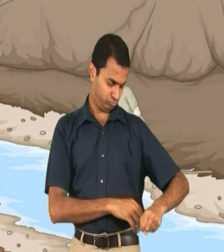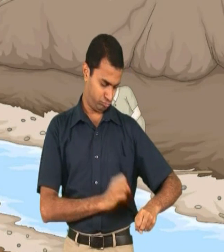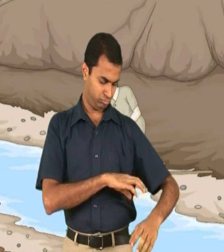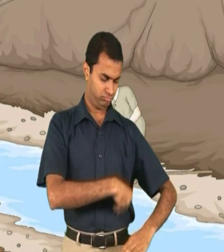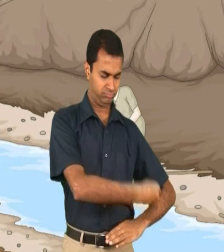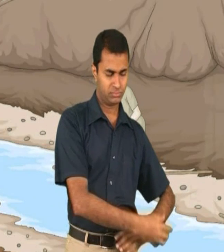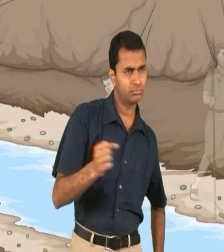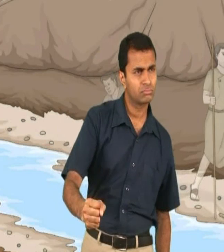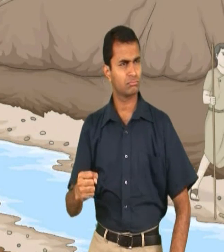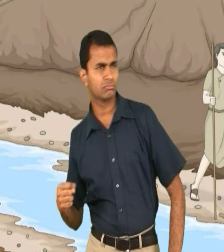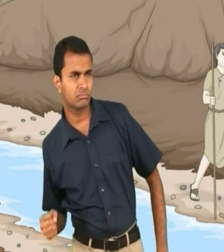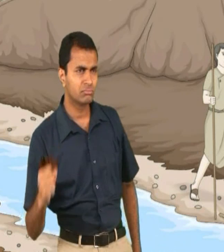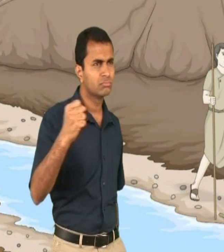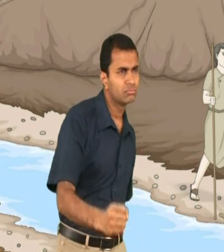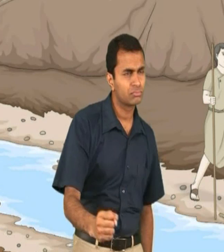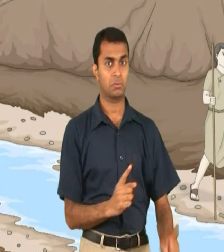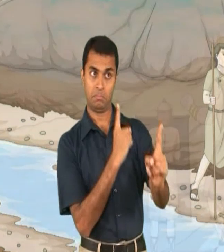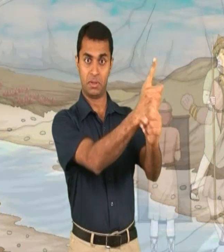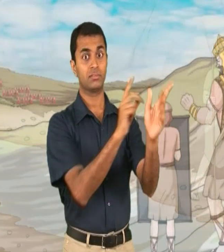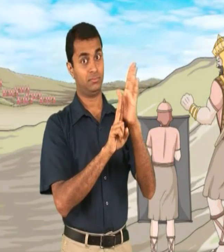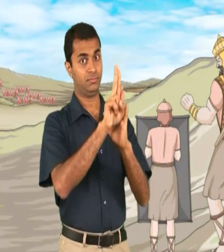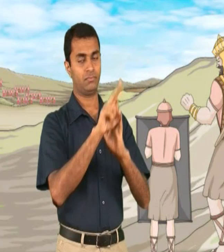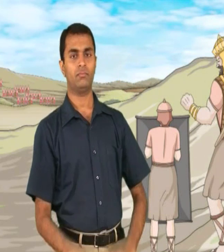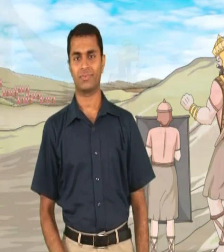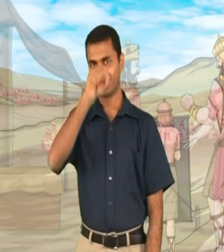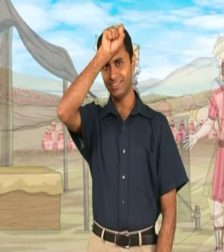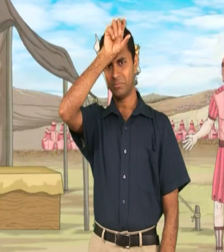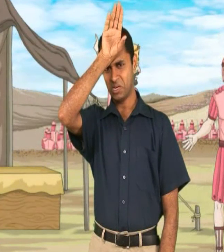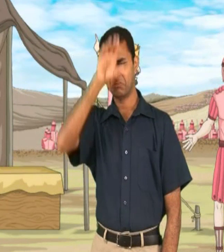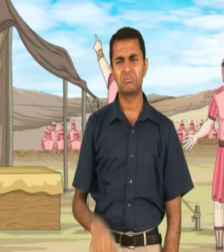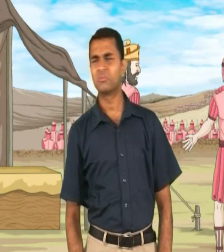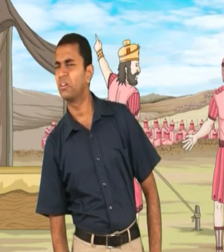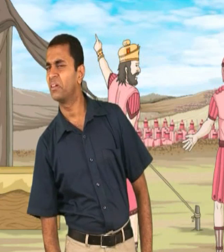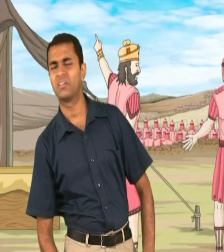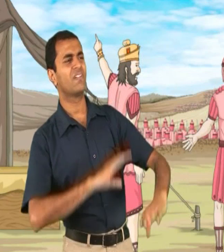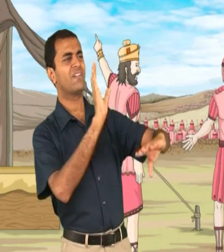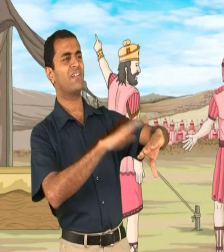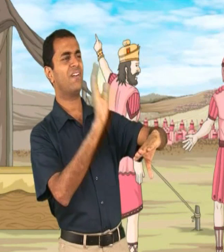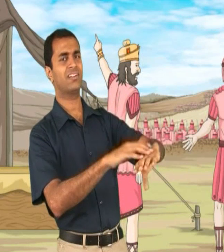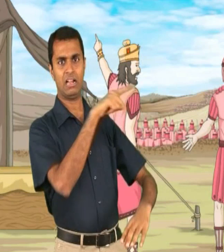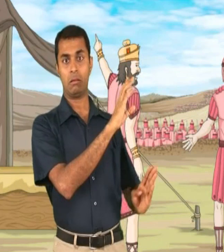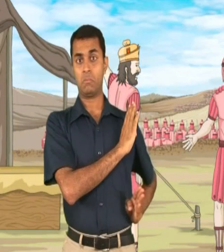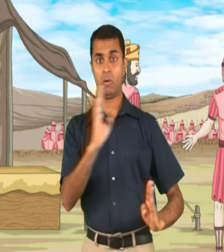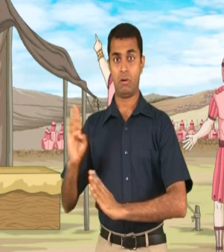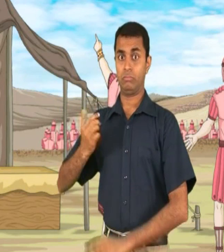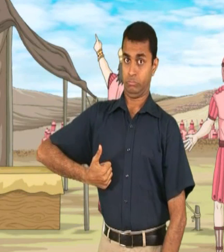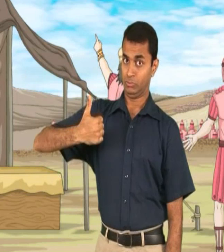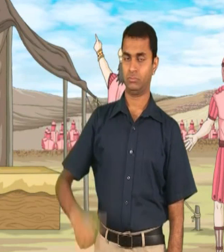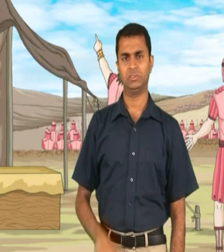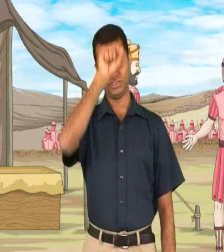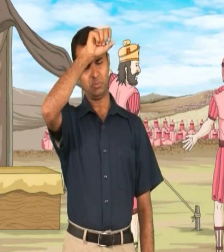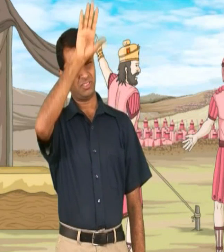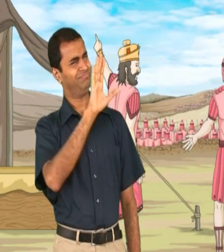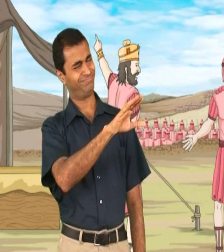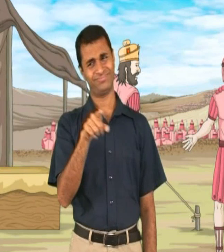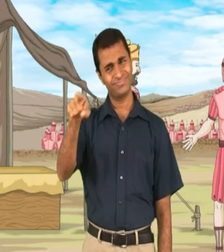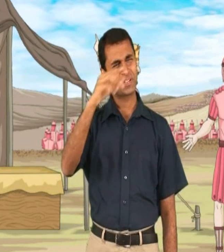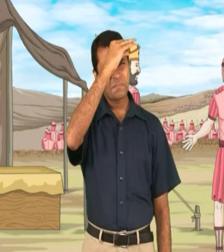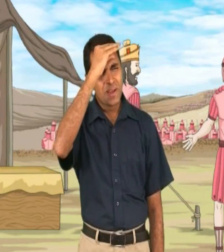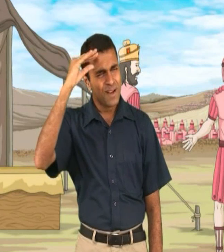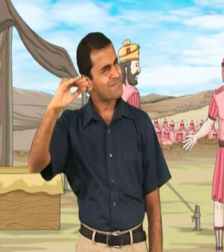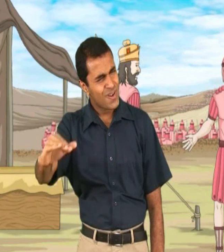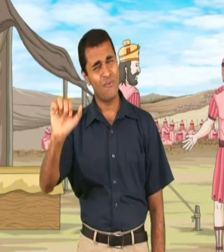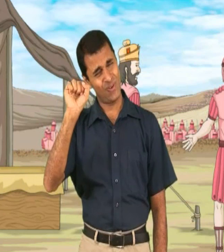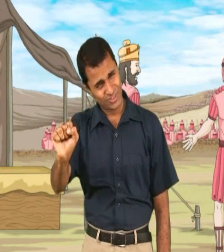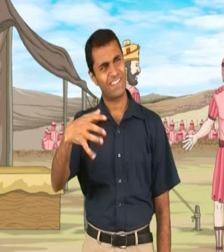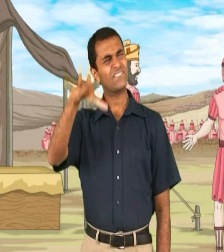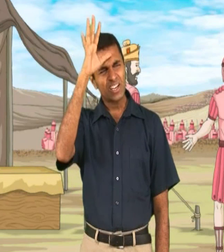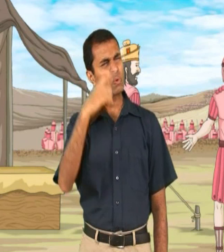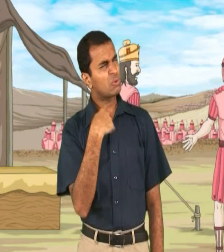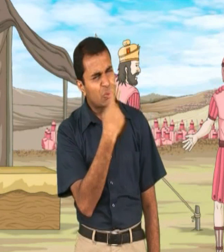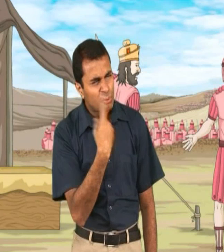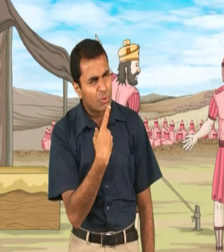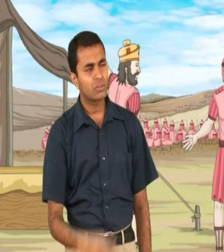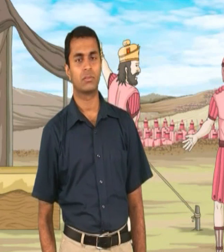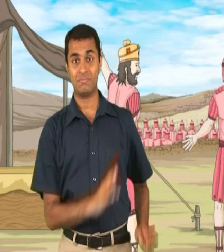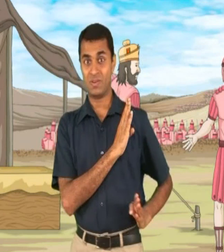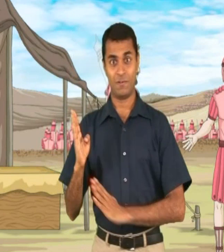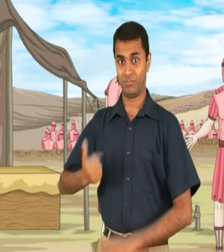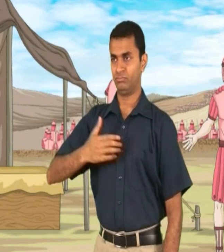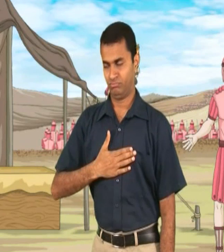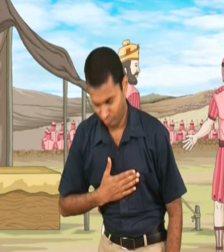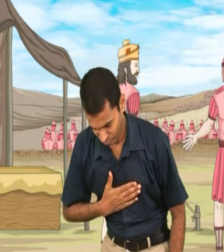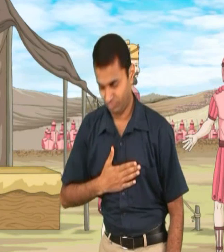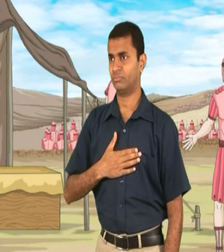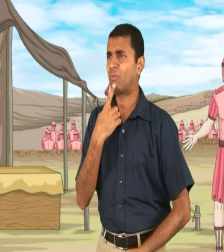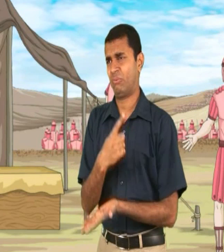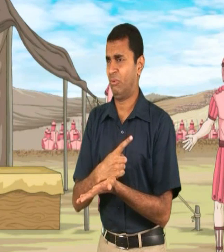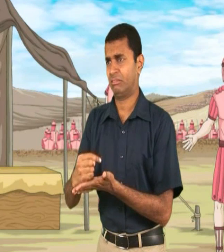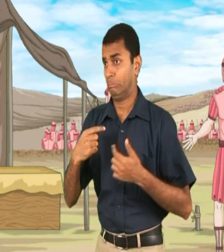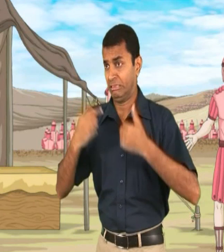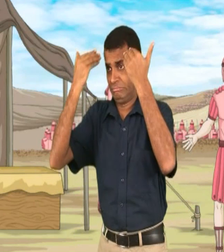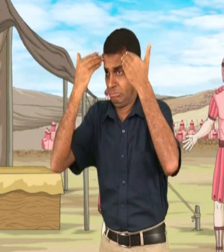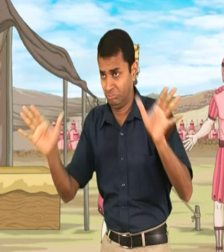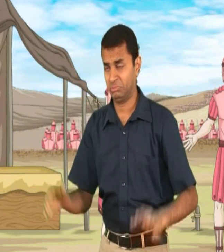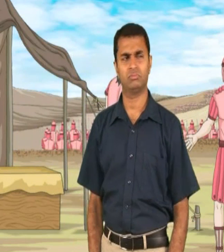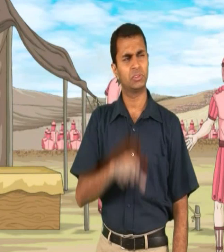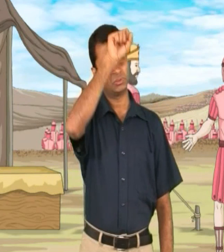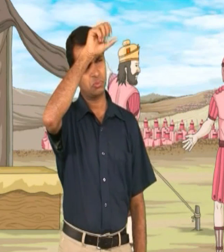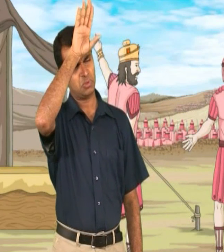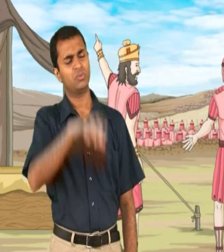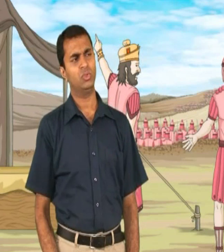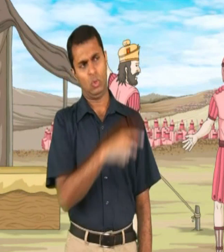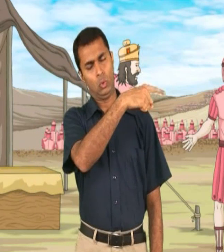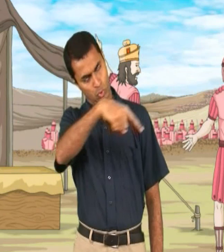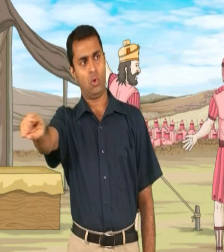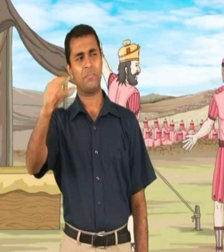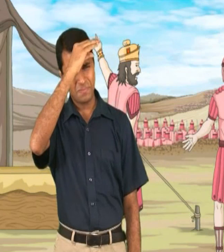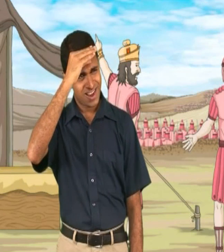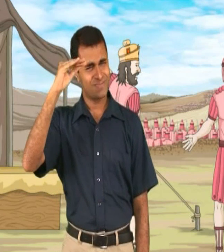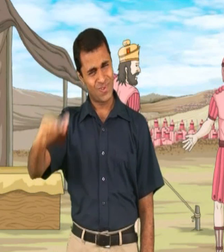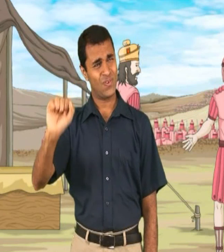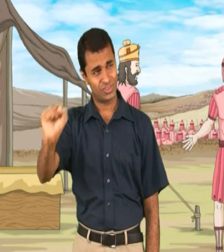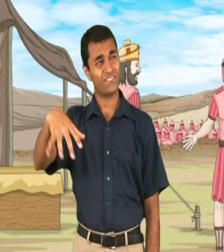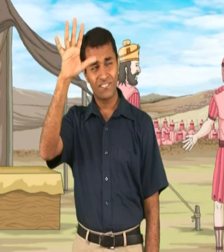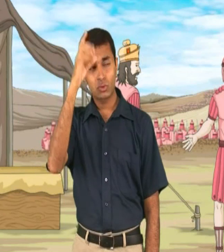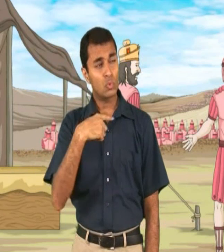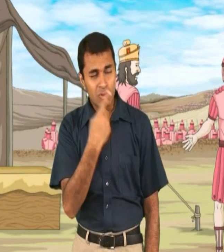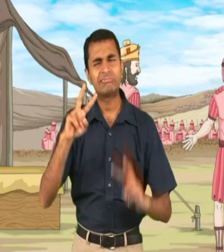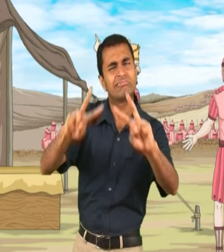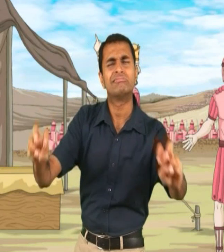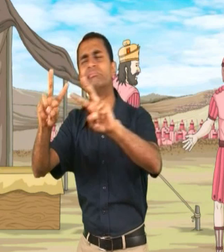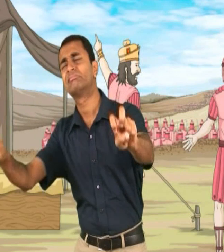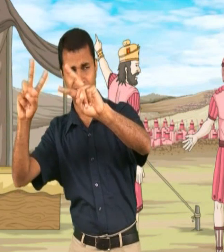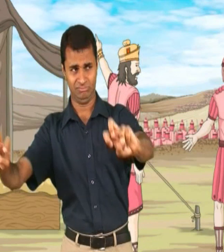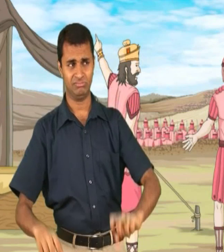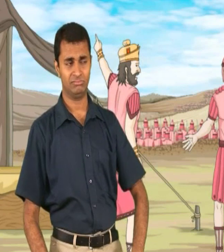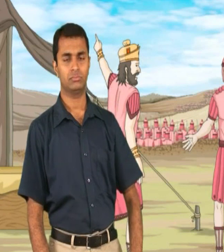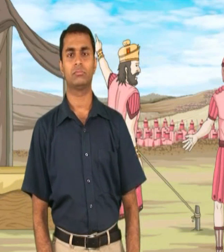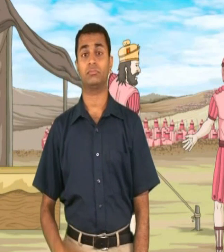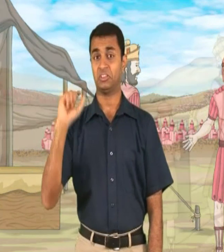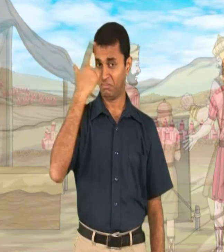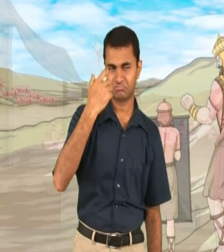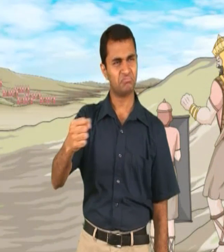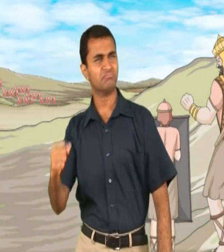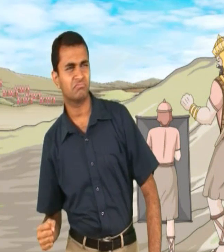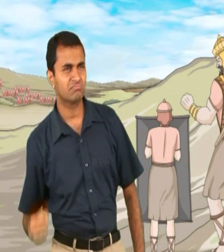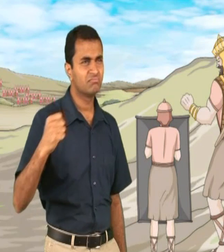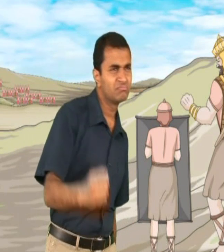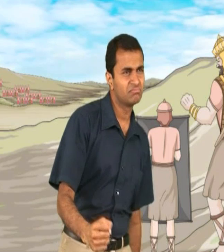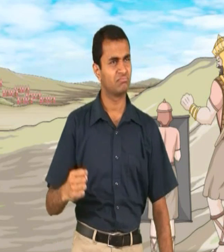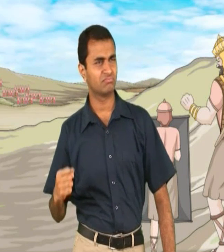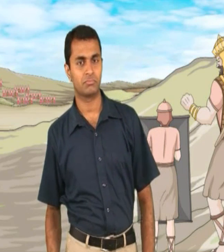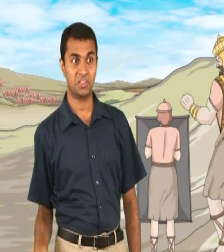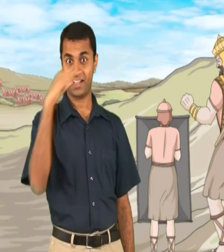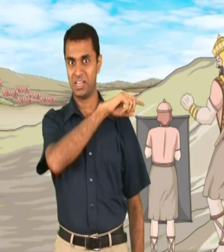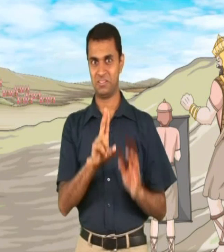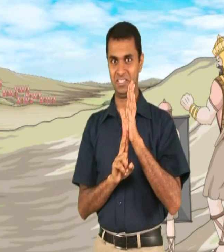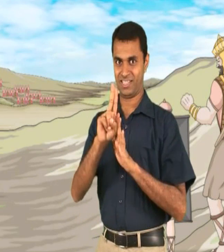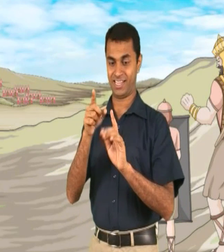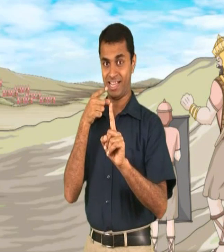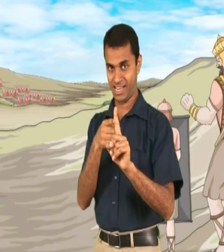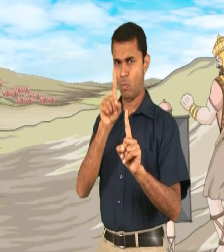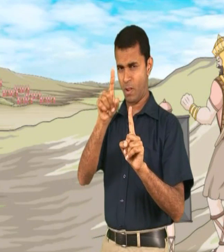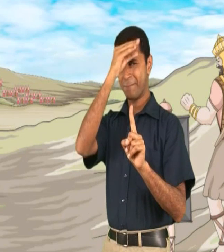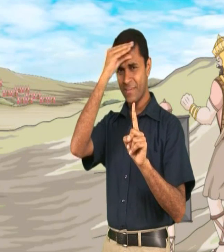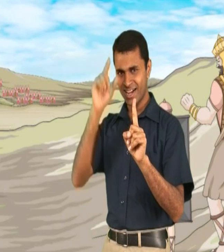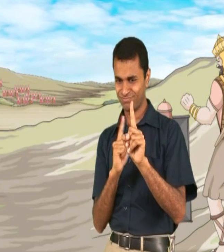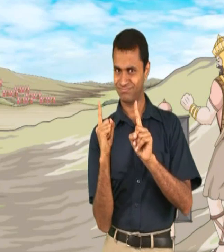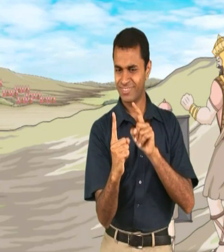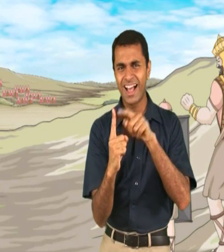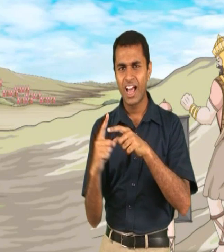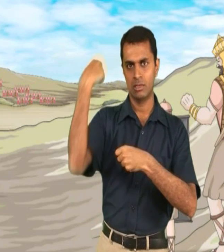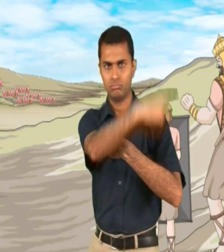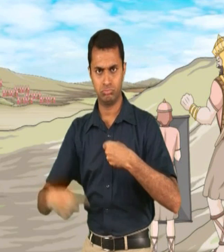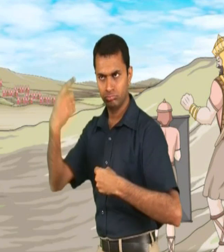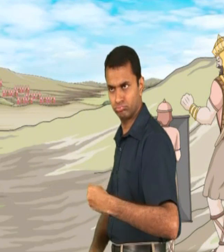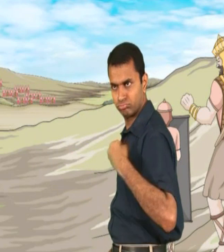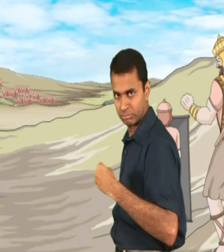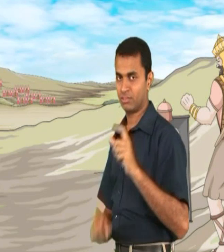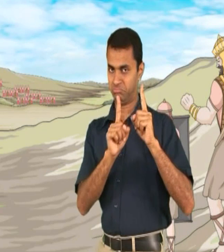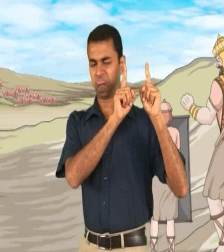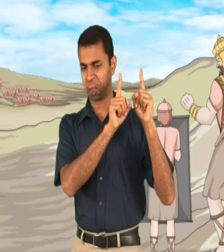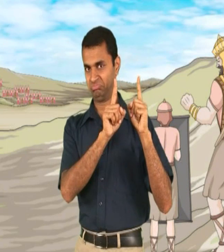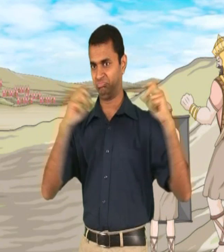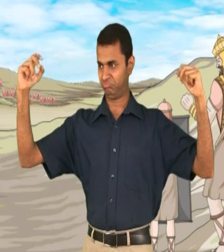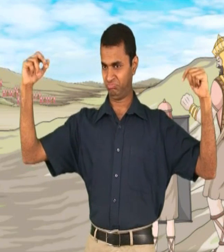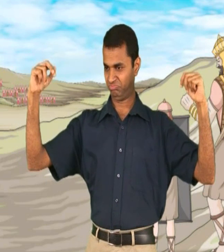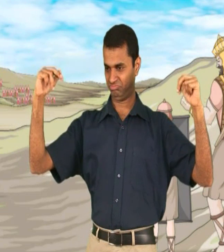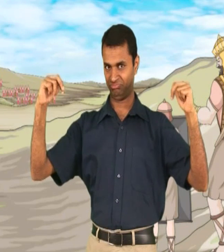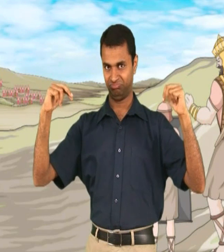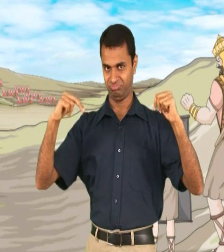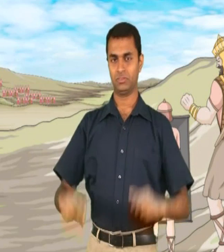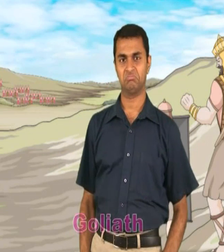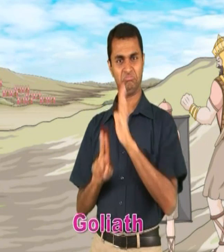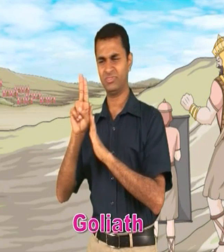Now the Philistine came closer and closer to David, with his shield-bearer before him. When the Philistine looked and saw David, he despised him because he was just a boy, ruddy and handsome.